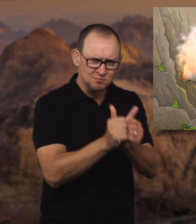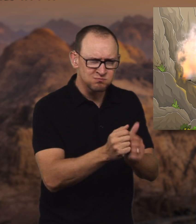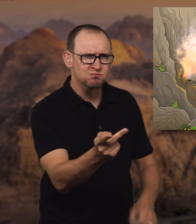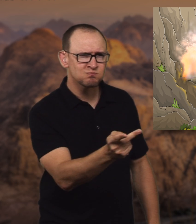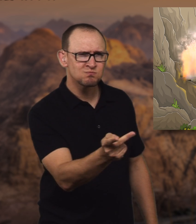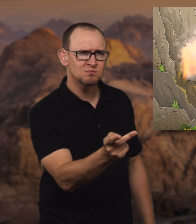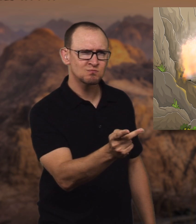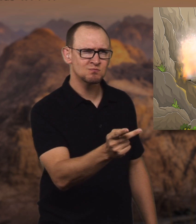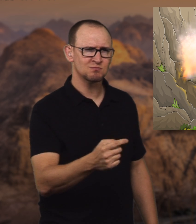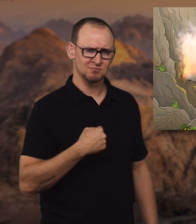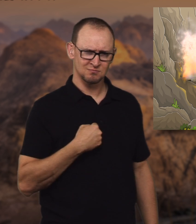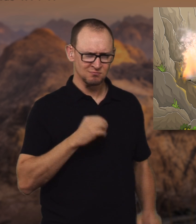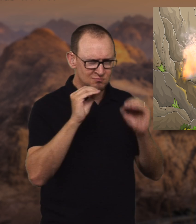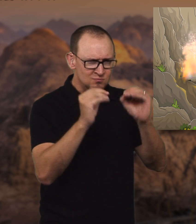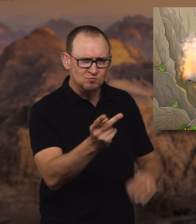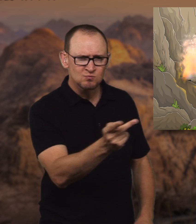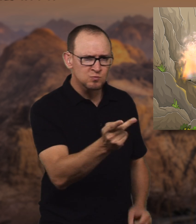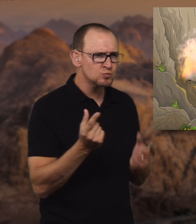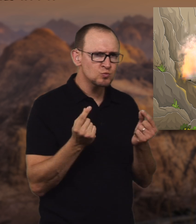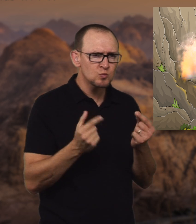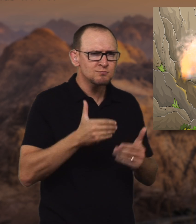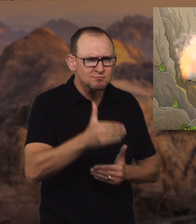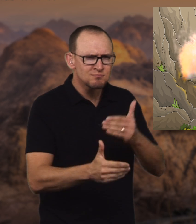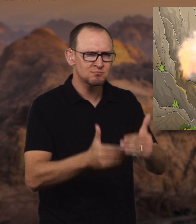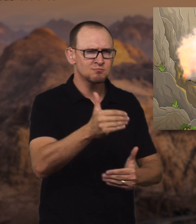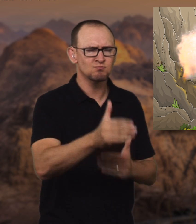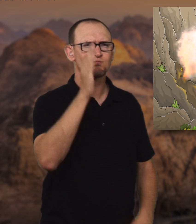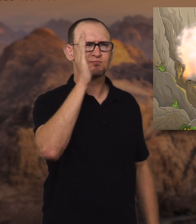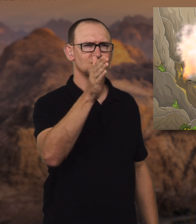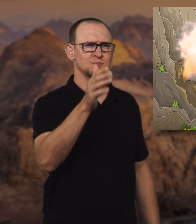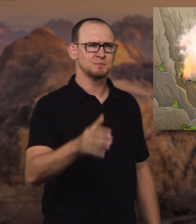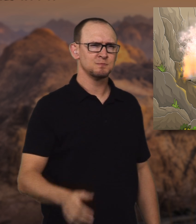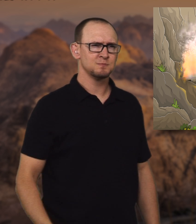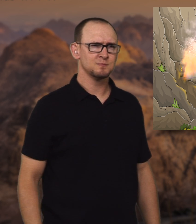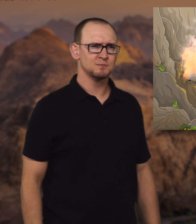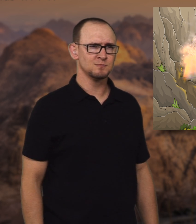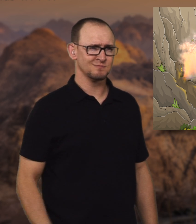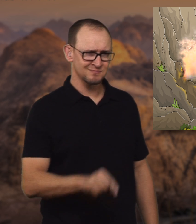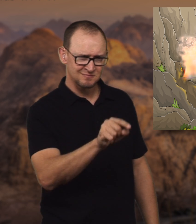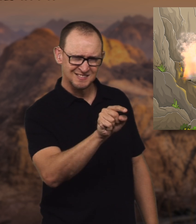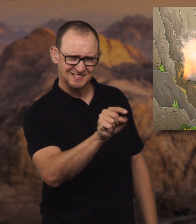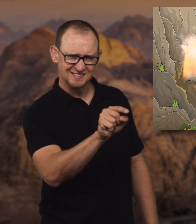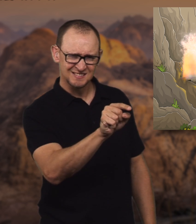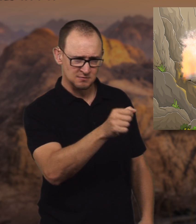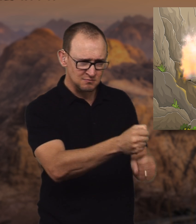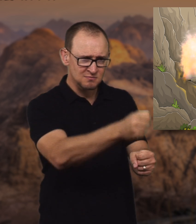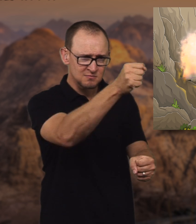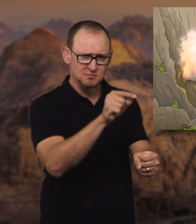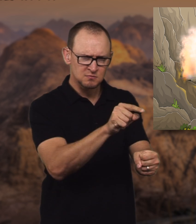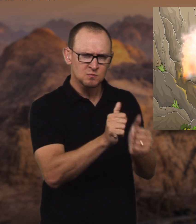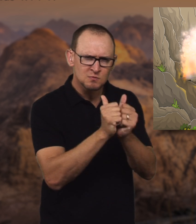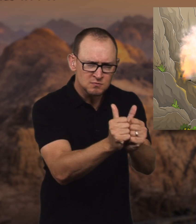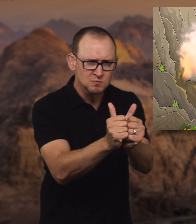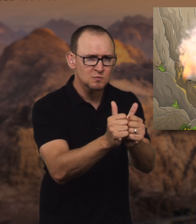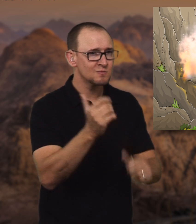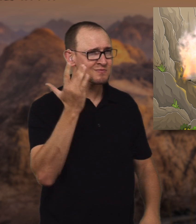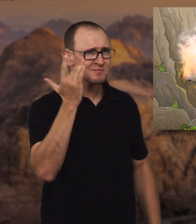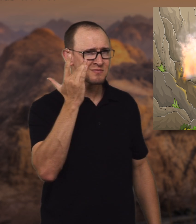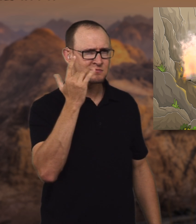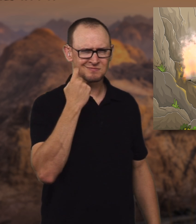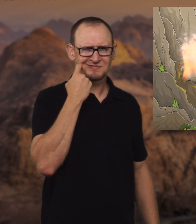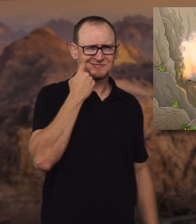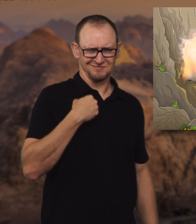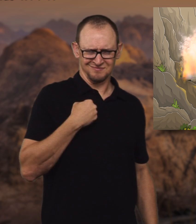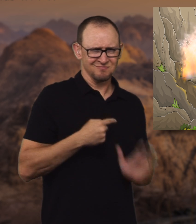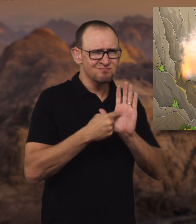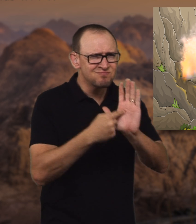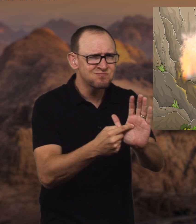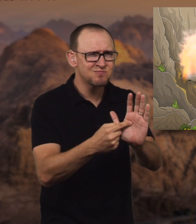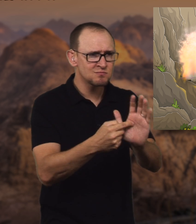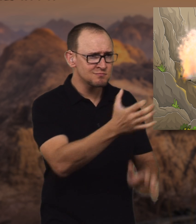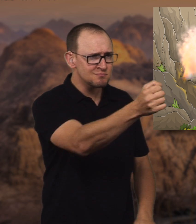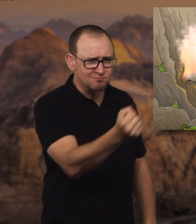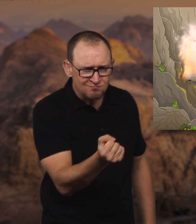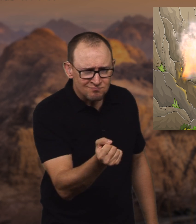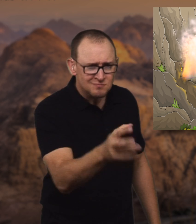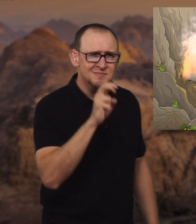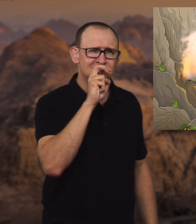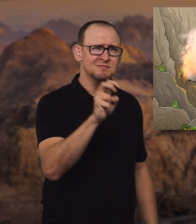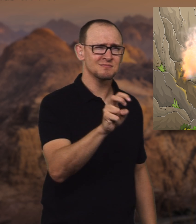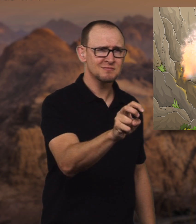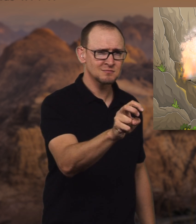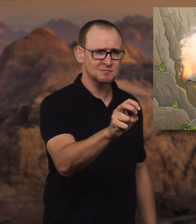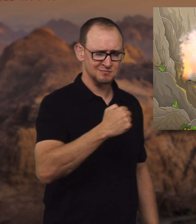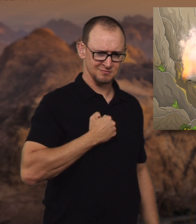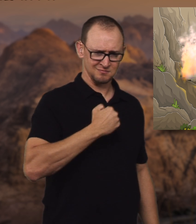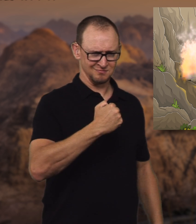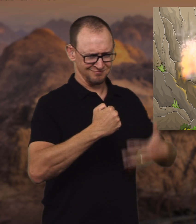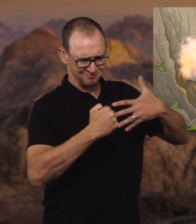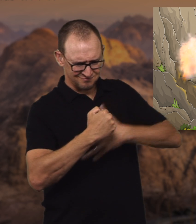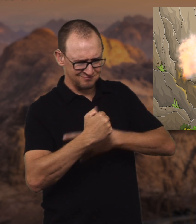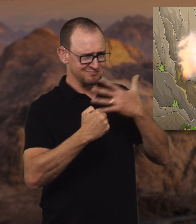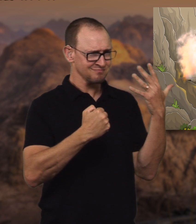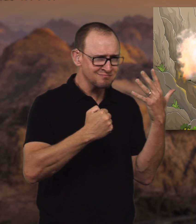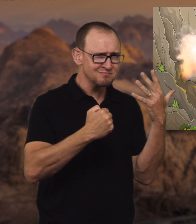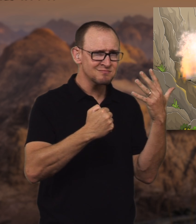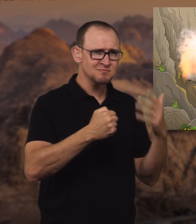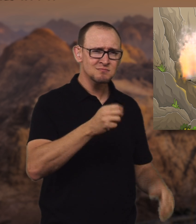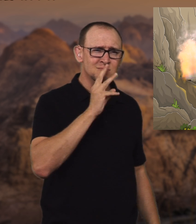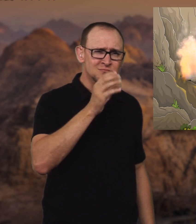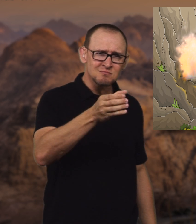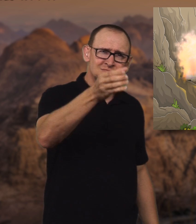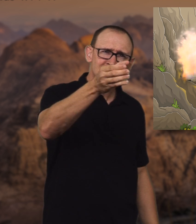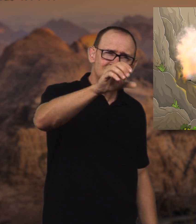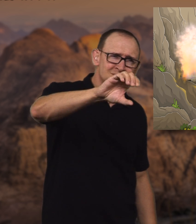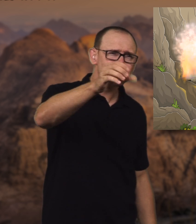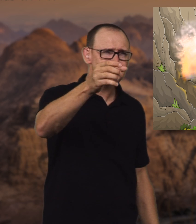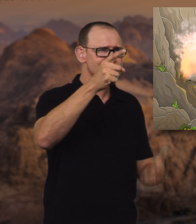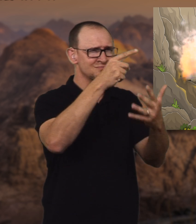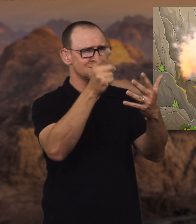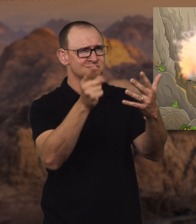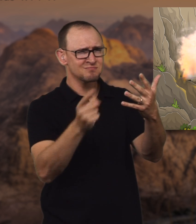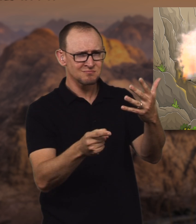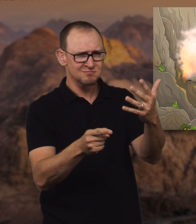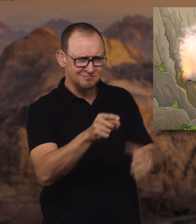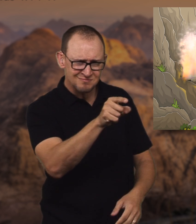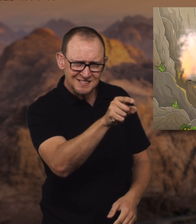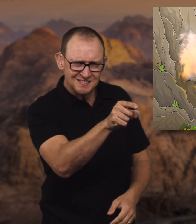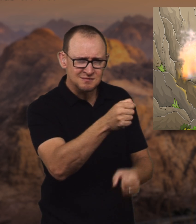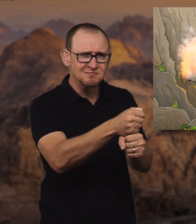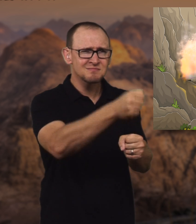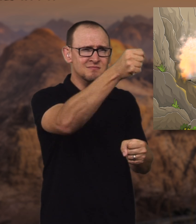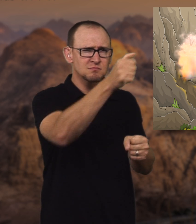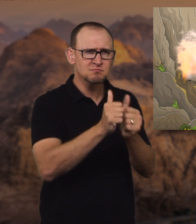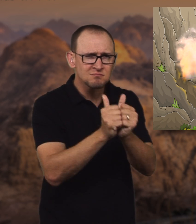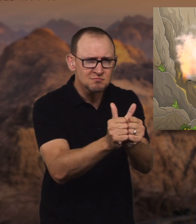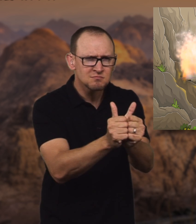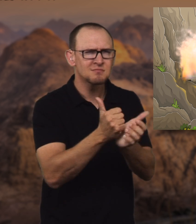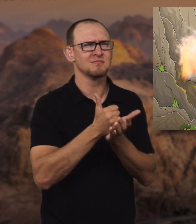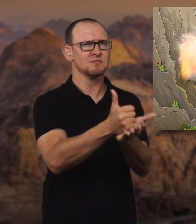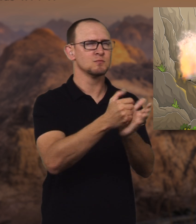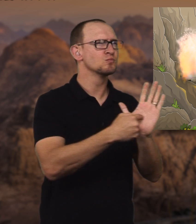He will speak to the people for you. He will be your spokesman, and it will be as if you were God to him.